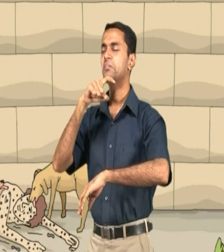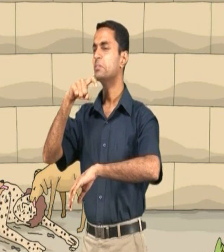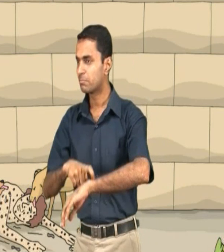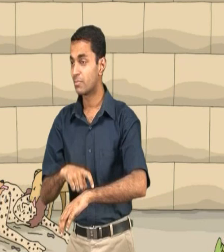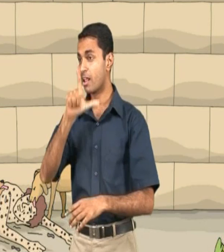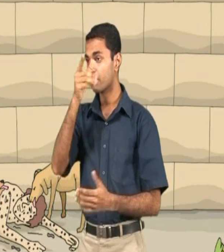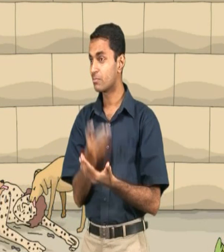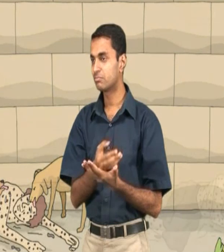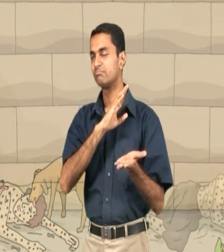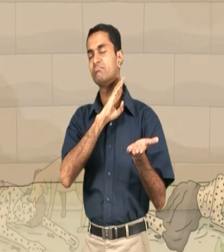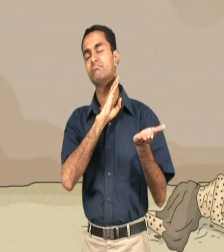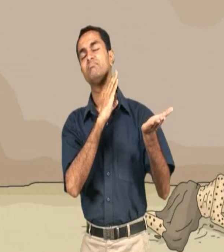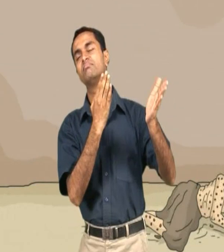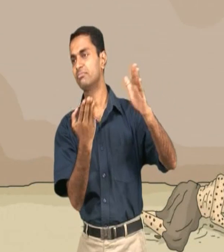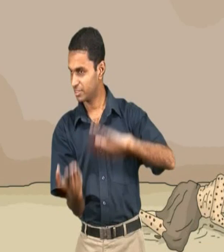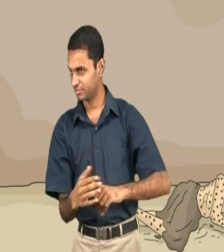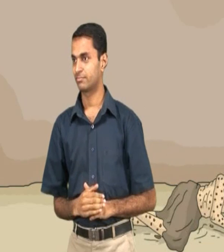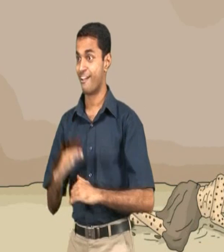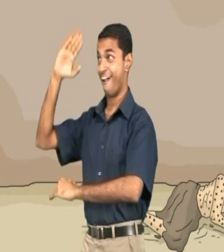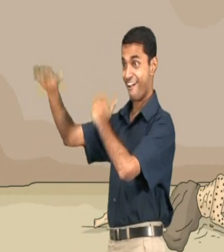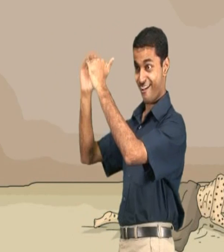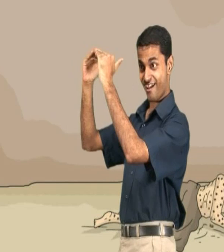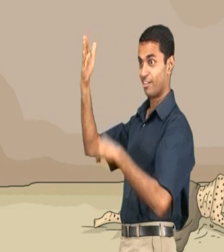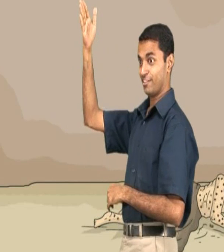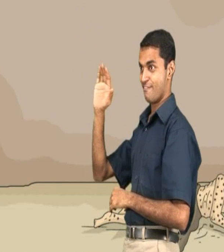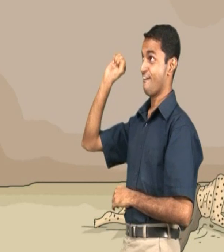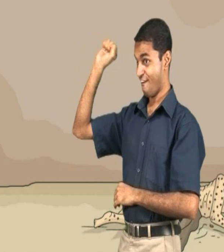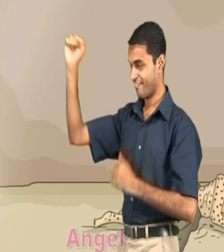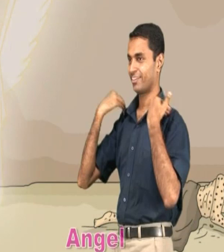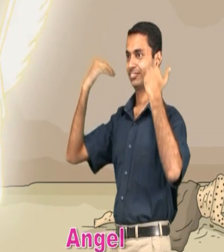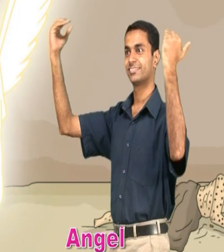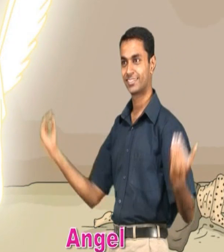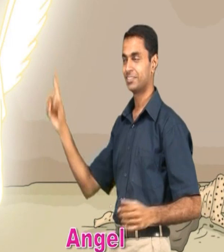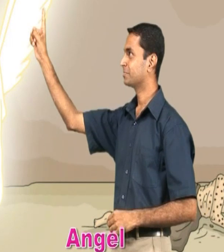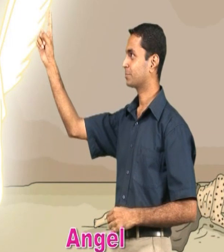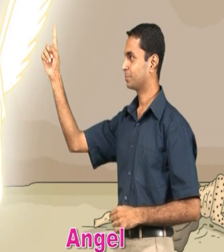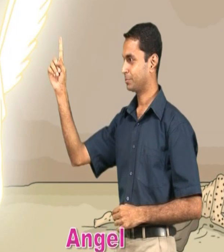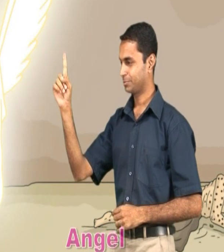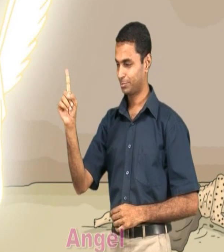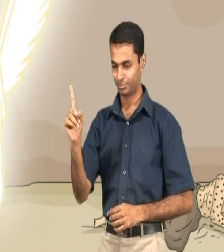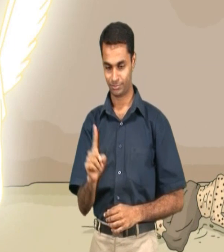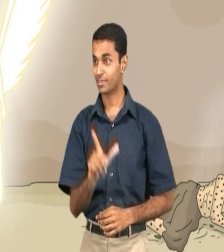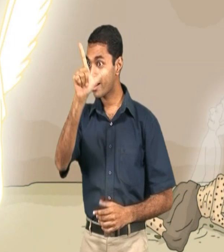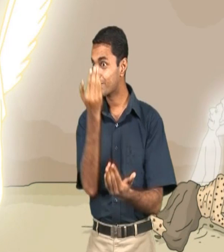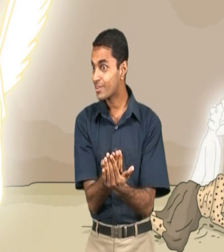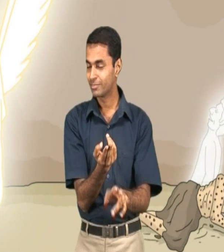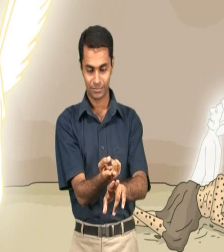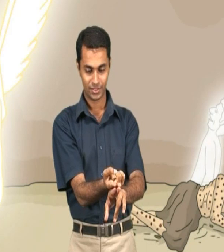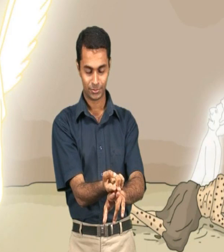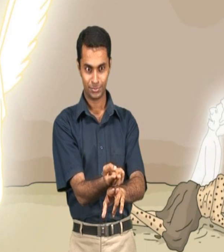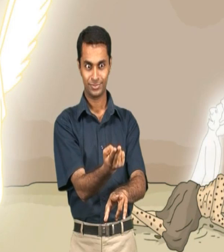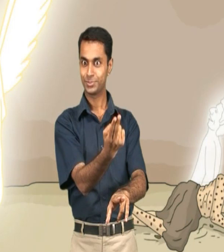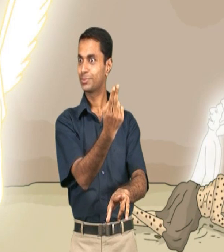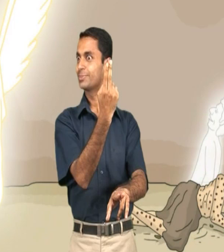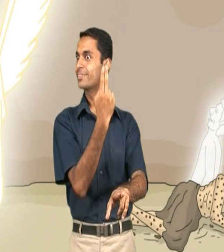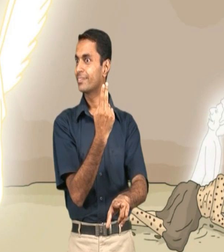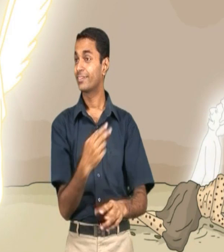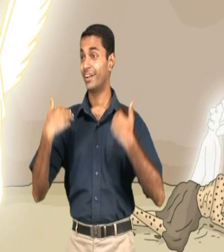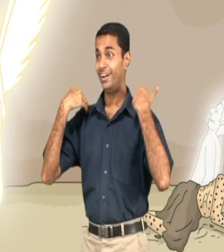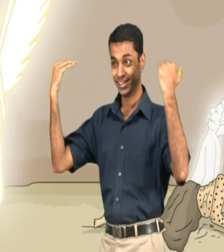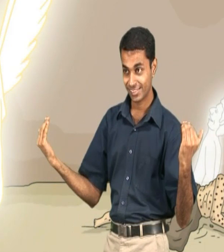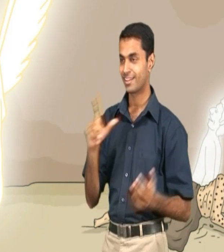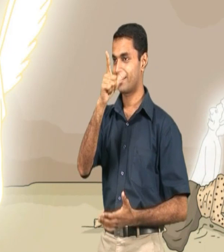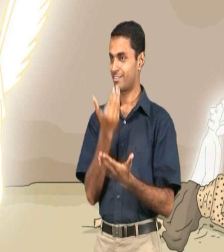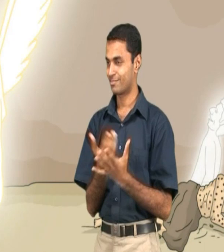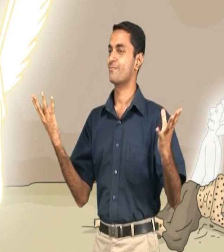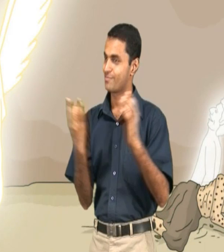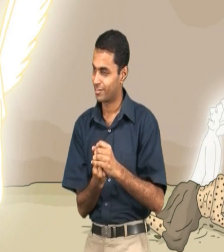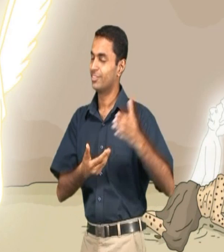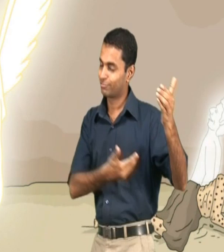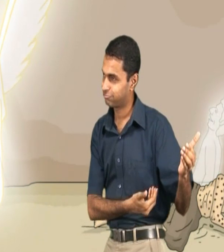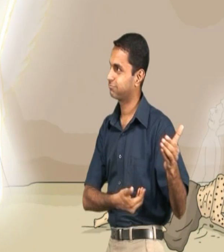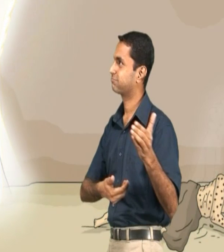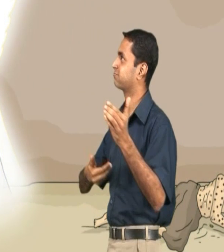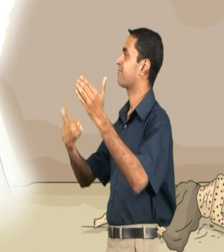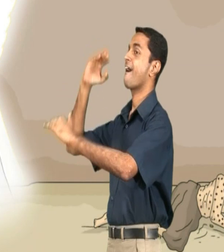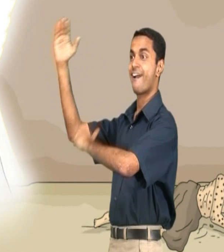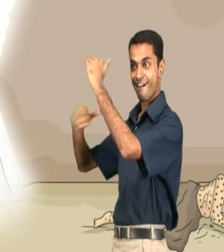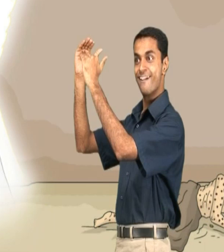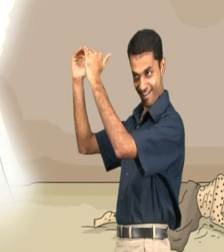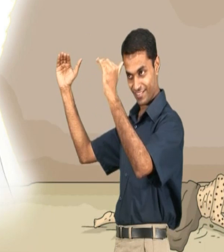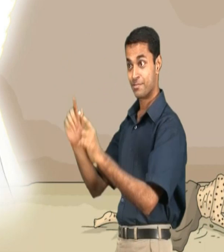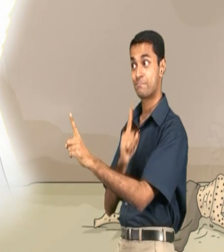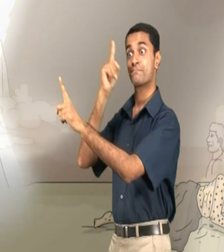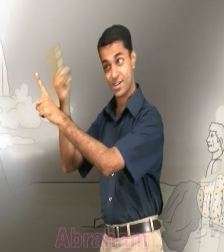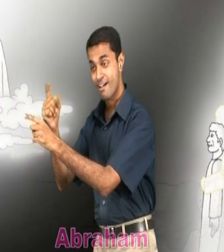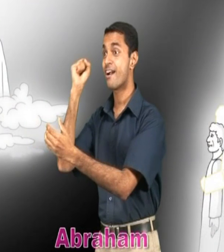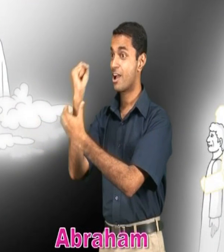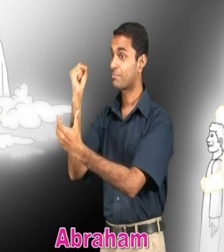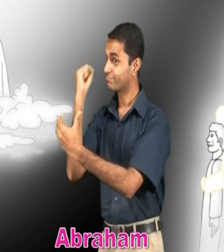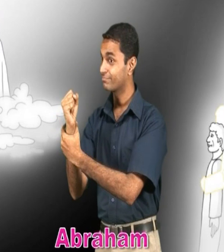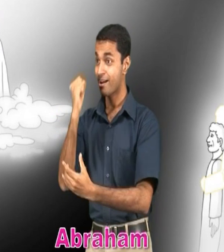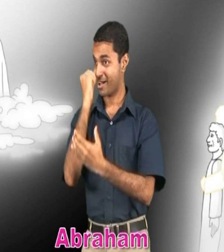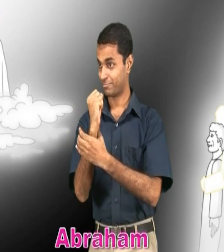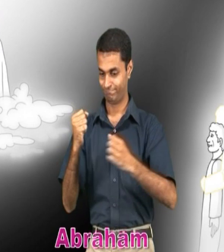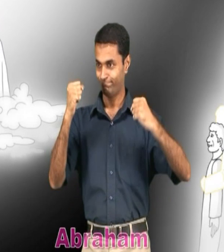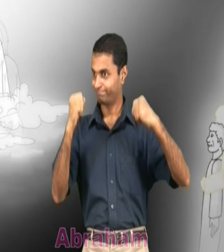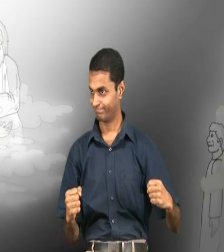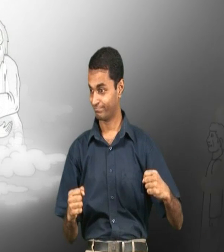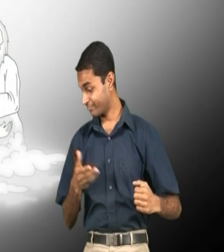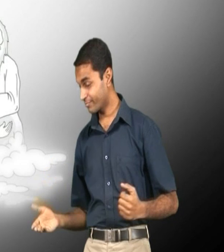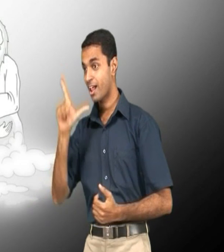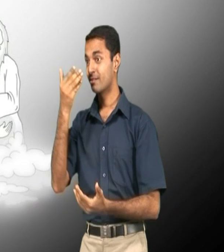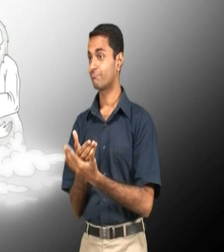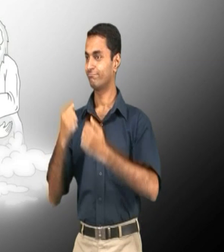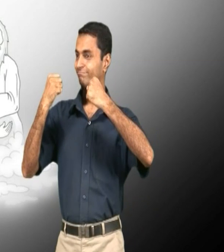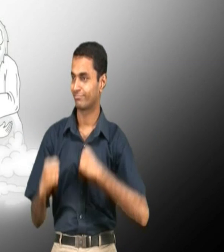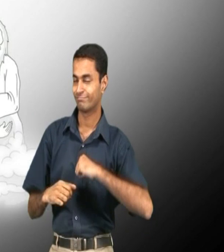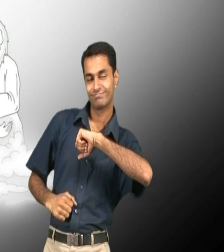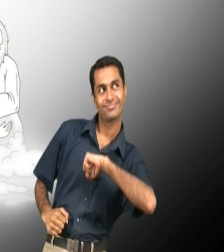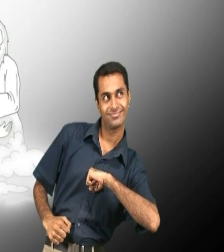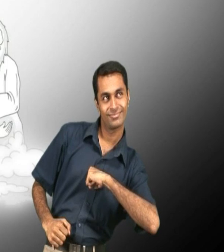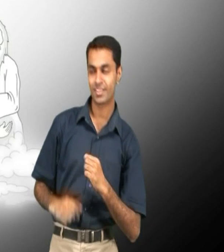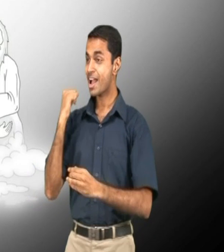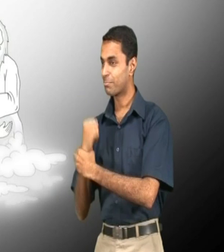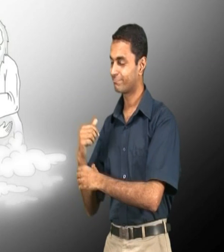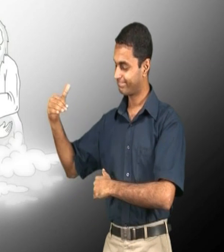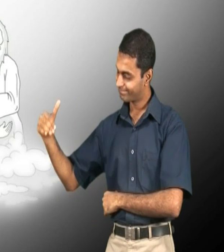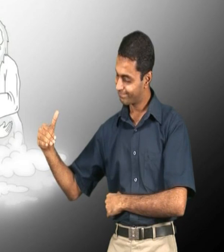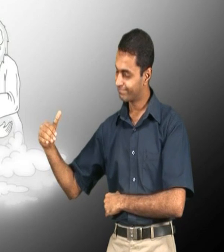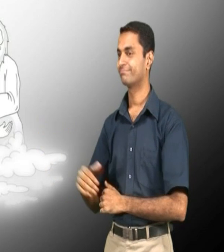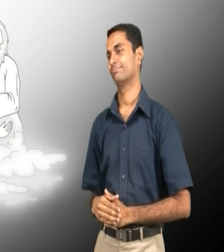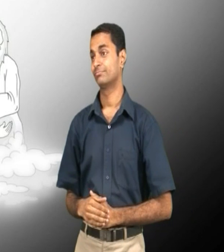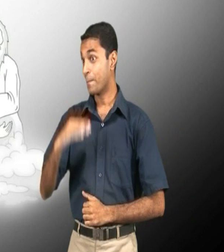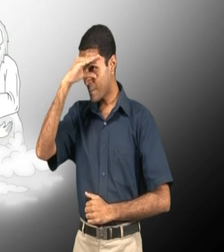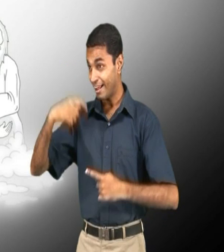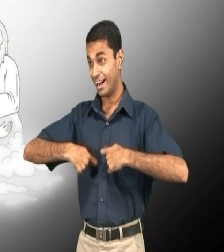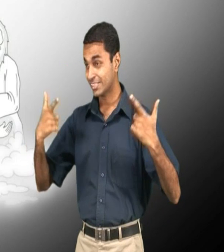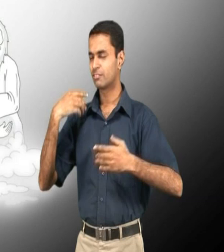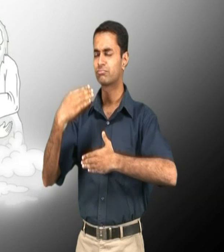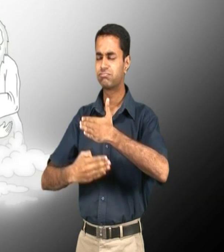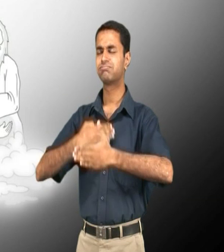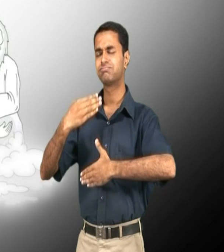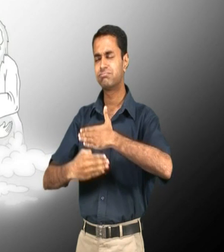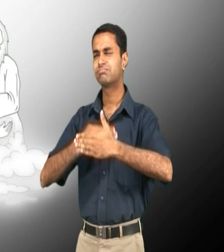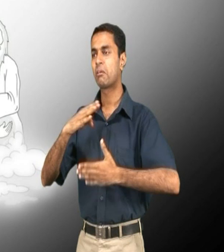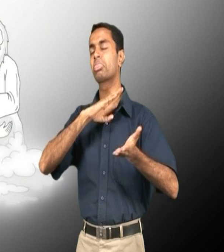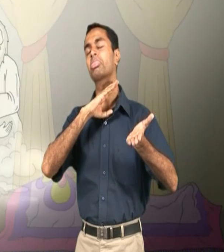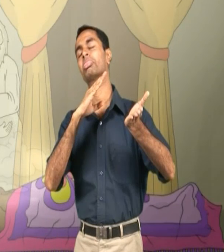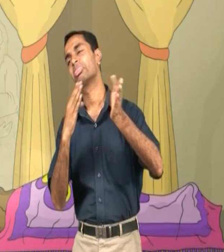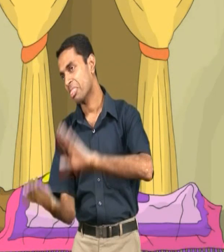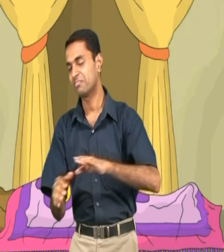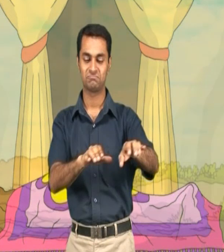One day the beggar died and was carried by the angels to Abraham’s side.